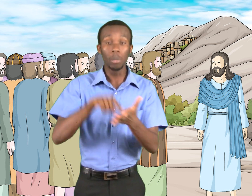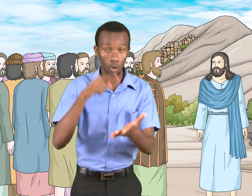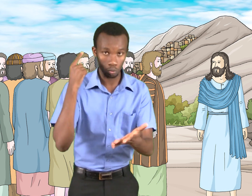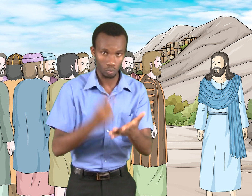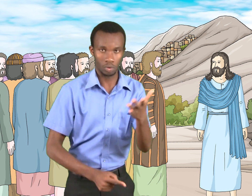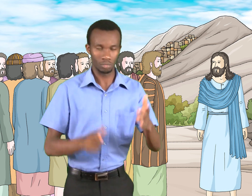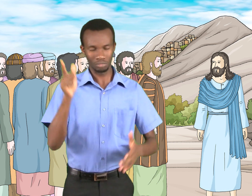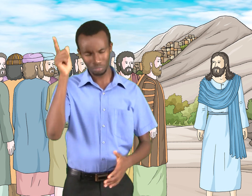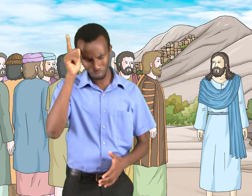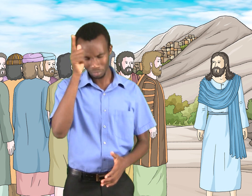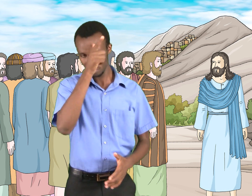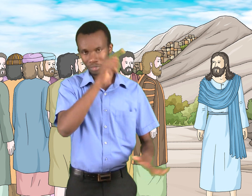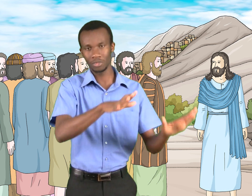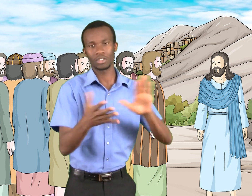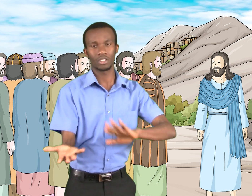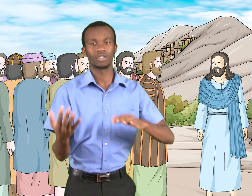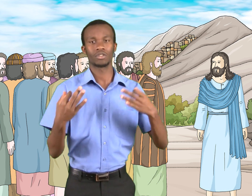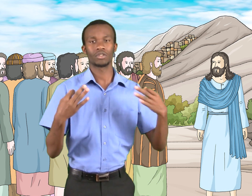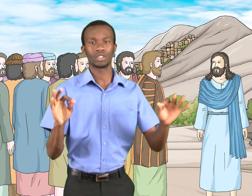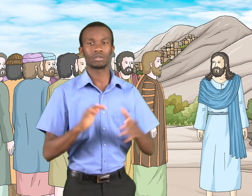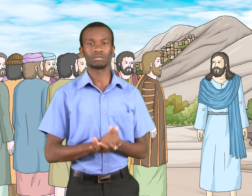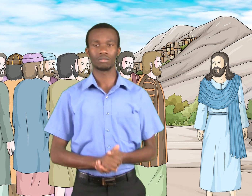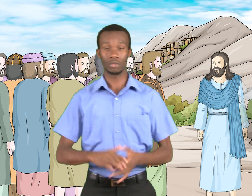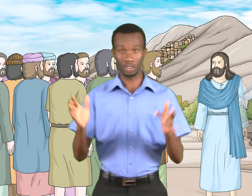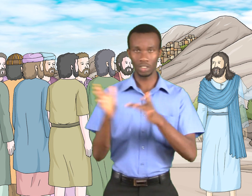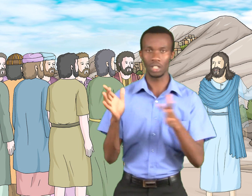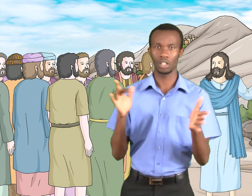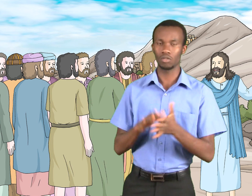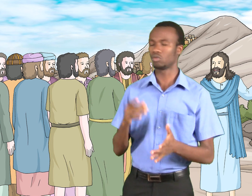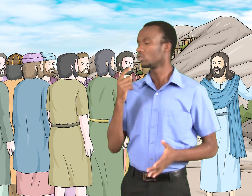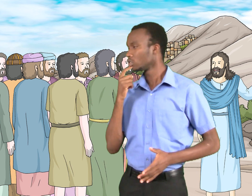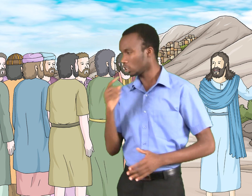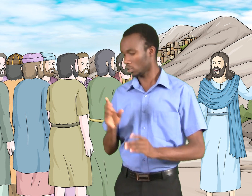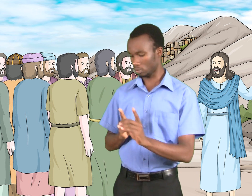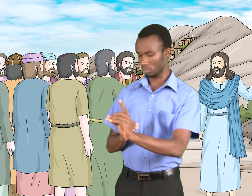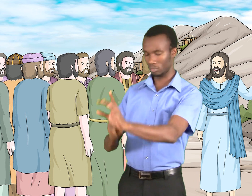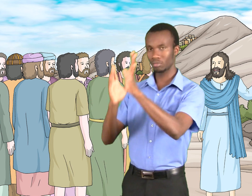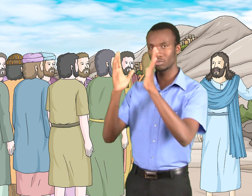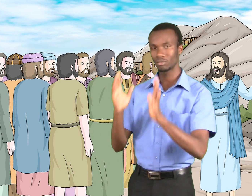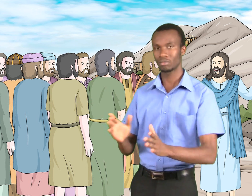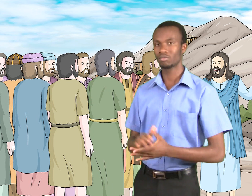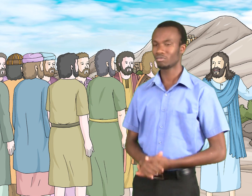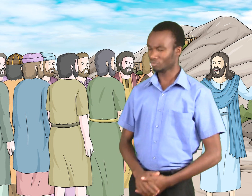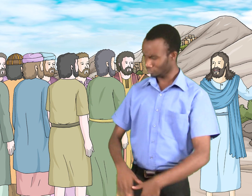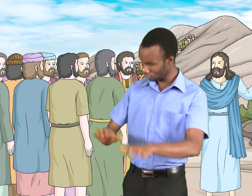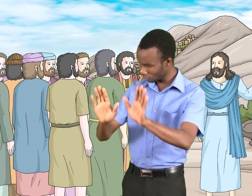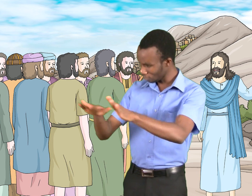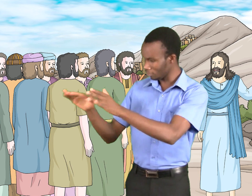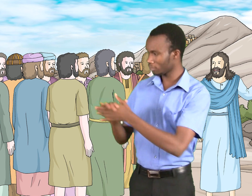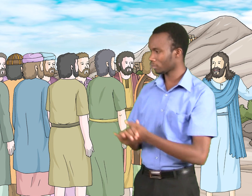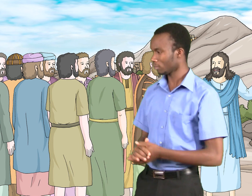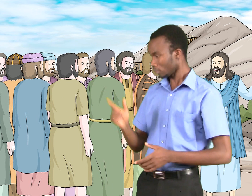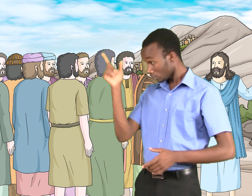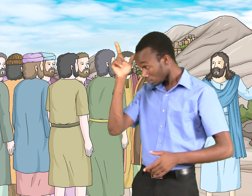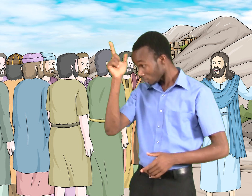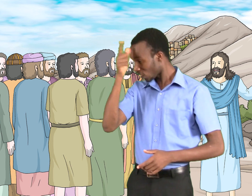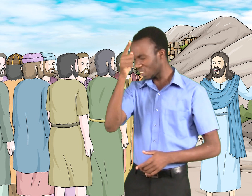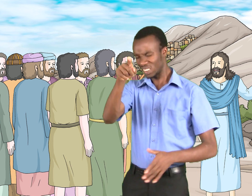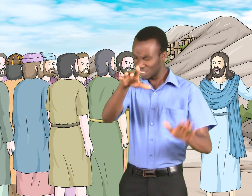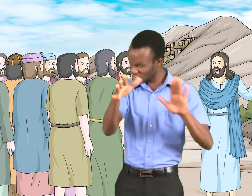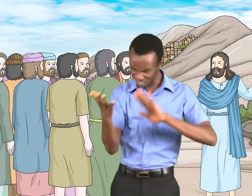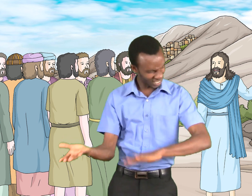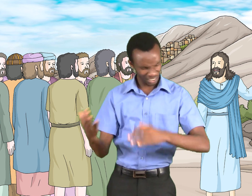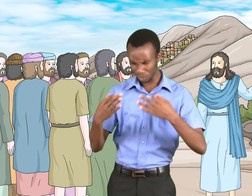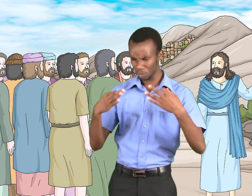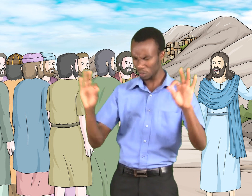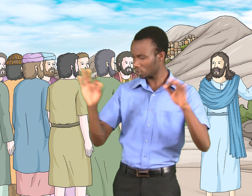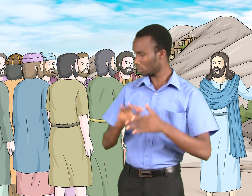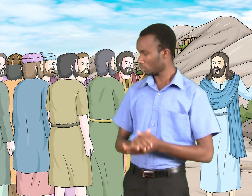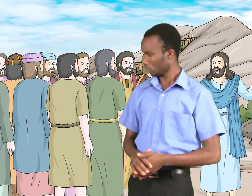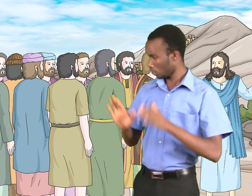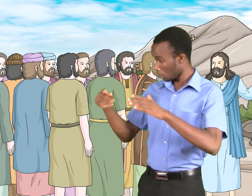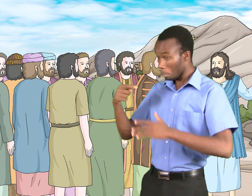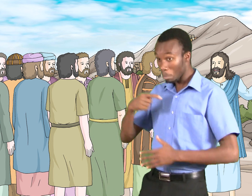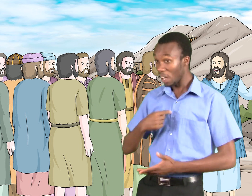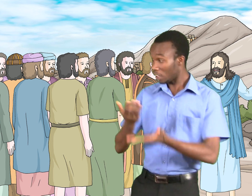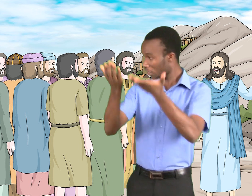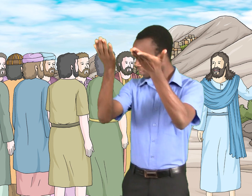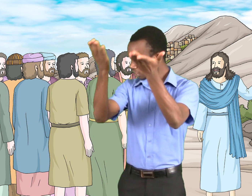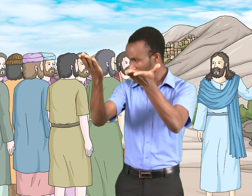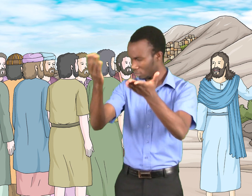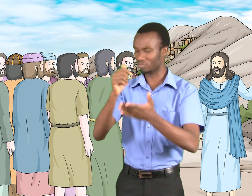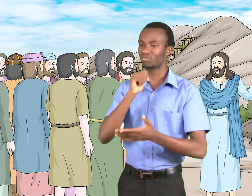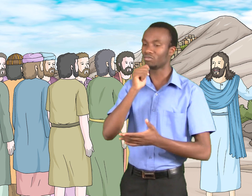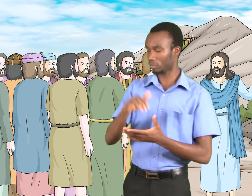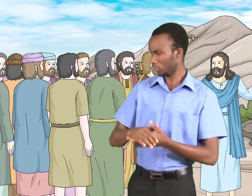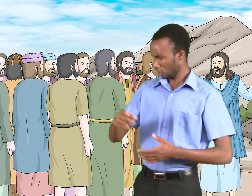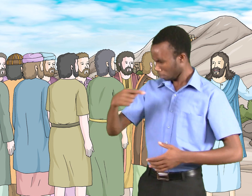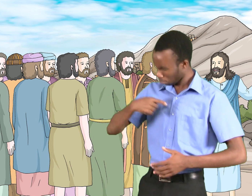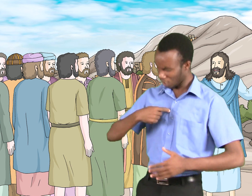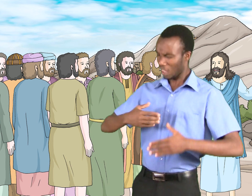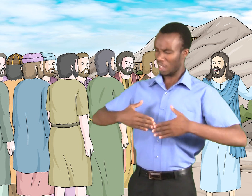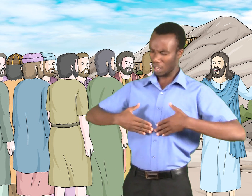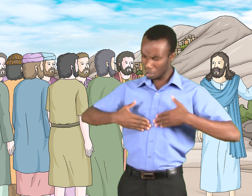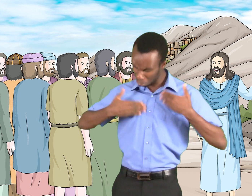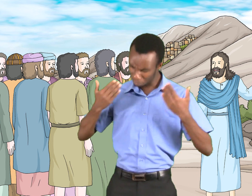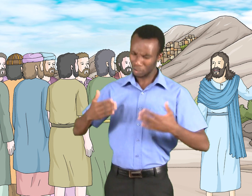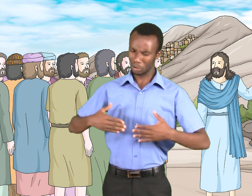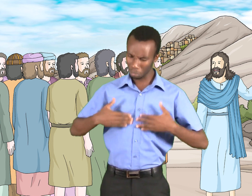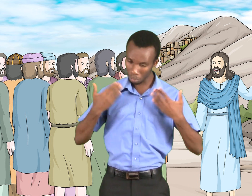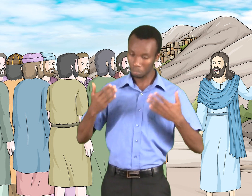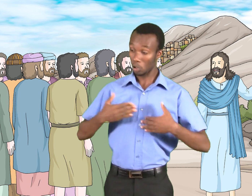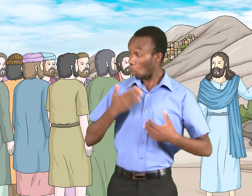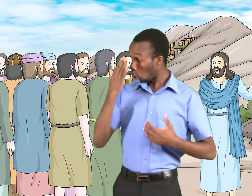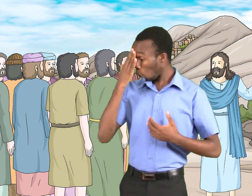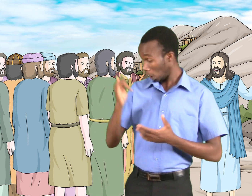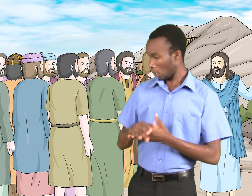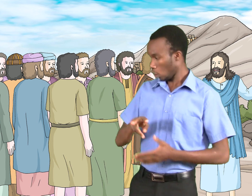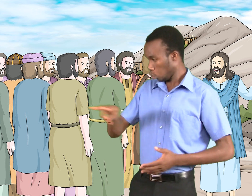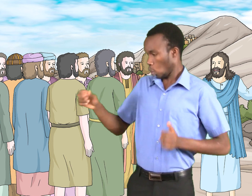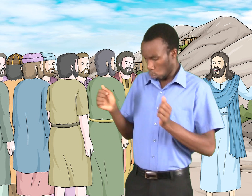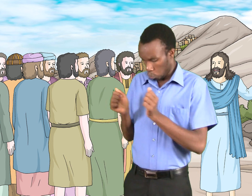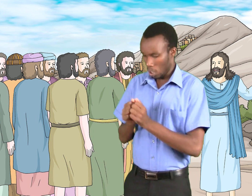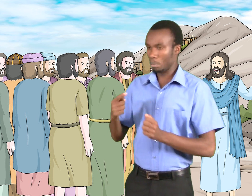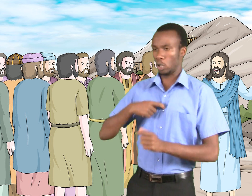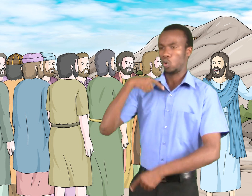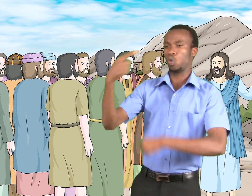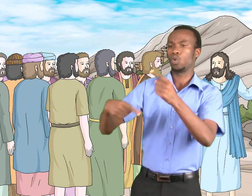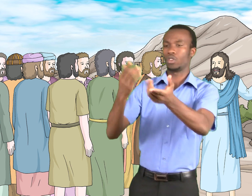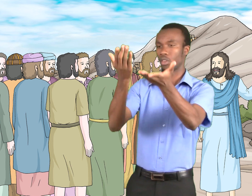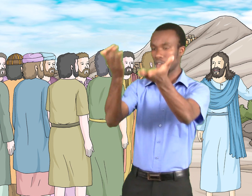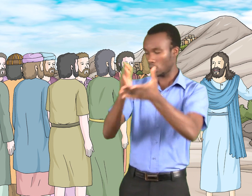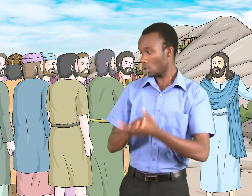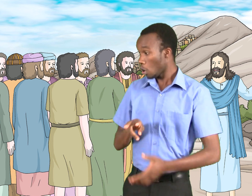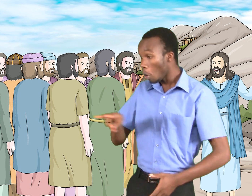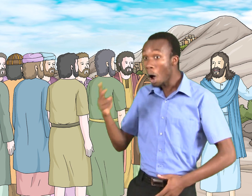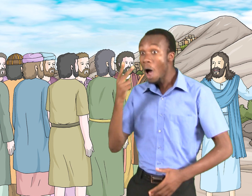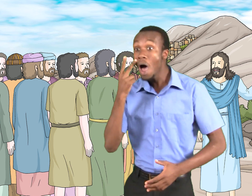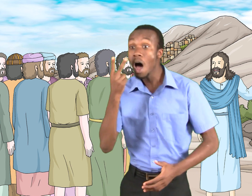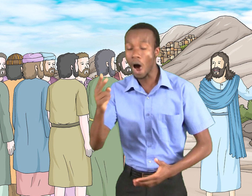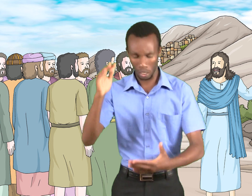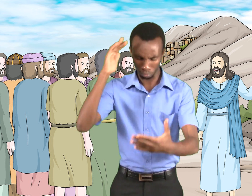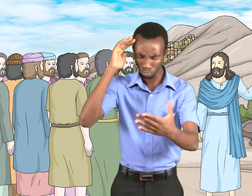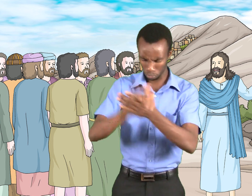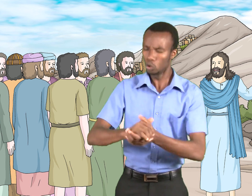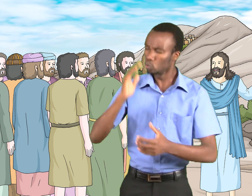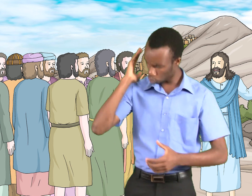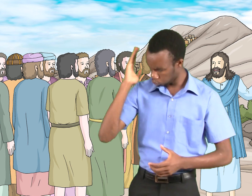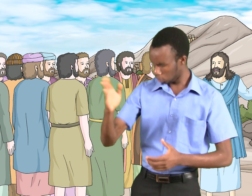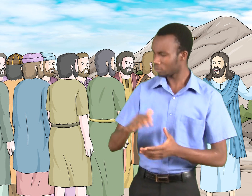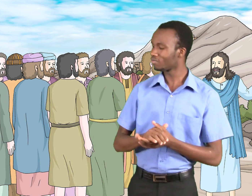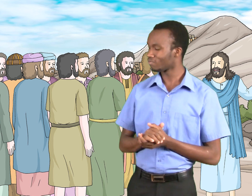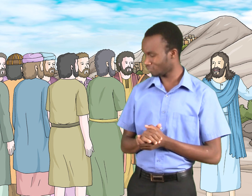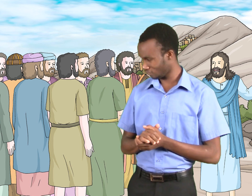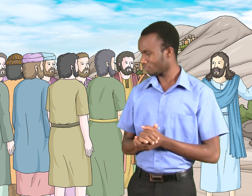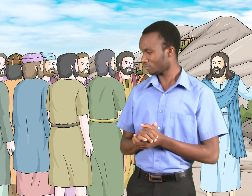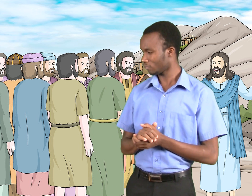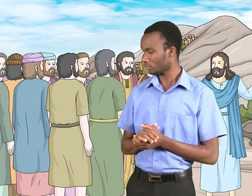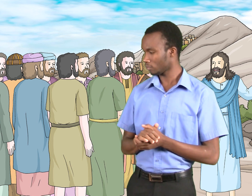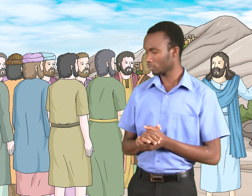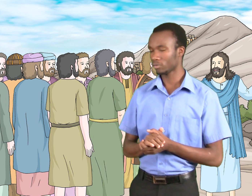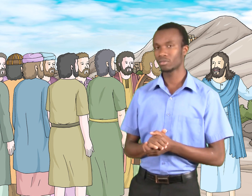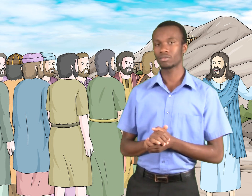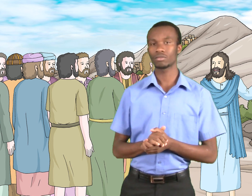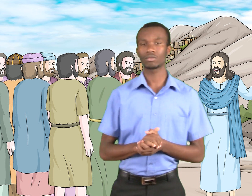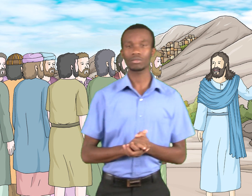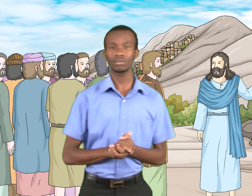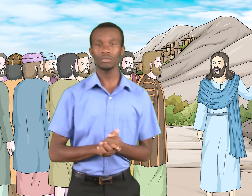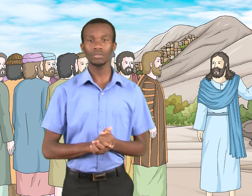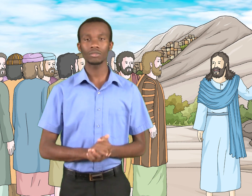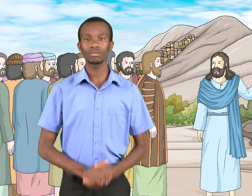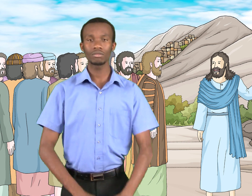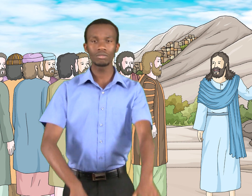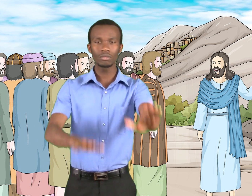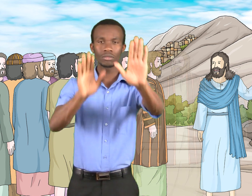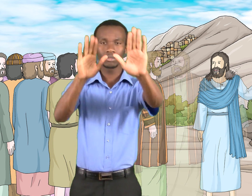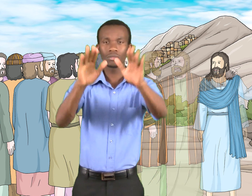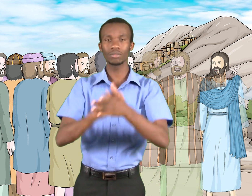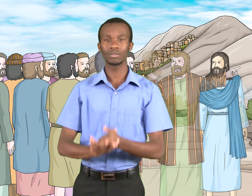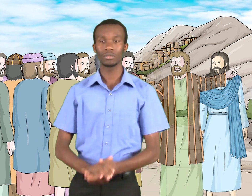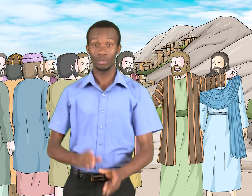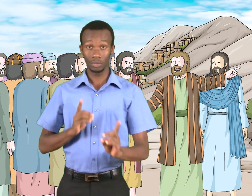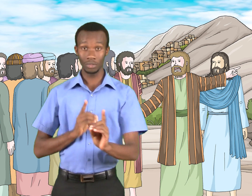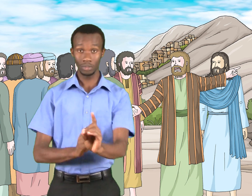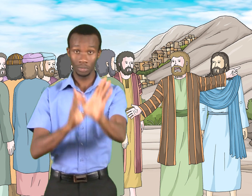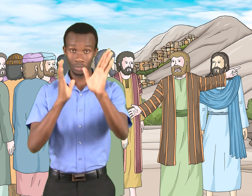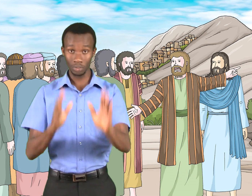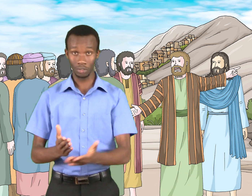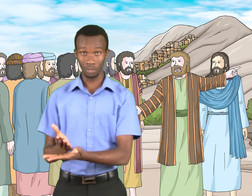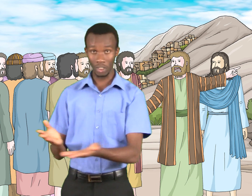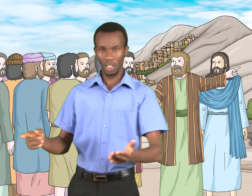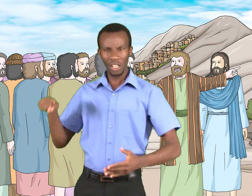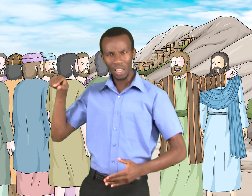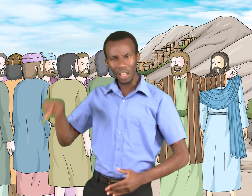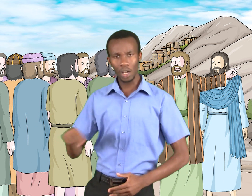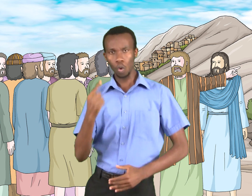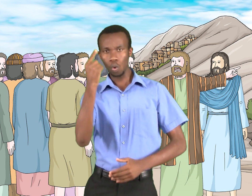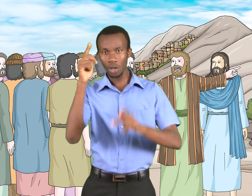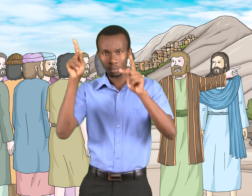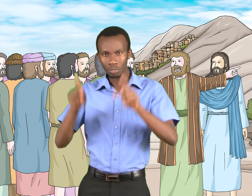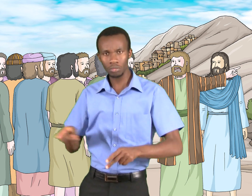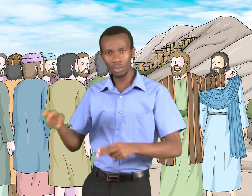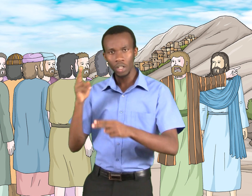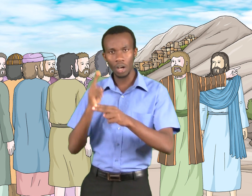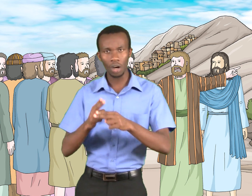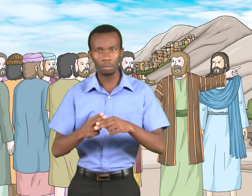So Jesus told them plainly, “Lazarus is dead, and for your sake I am glad I was not there, so that you may believe.